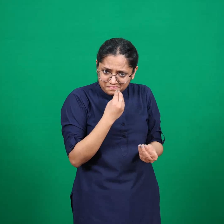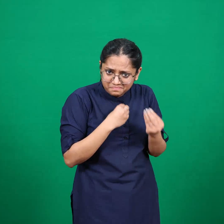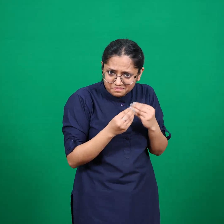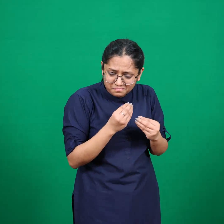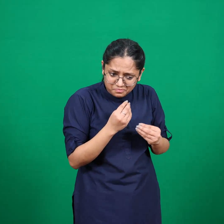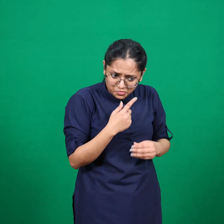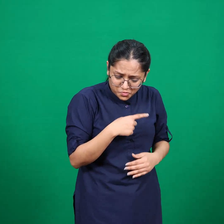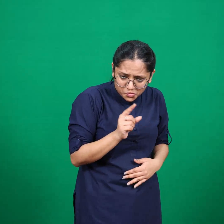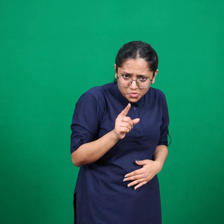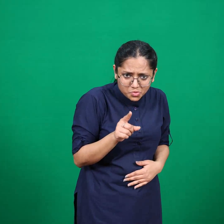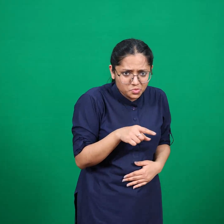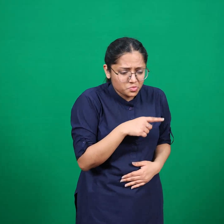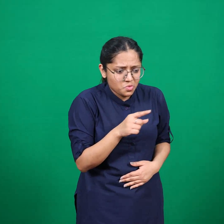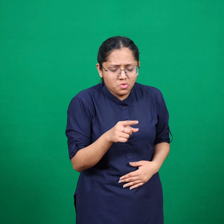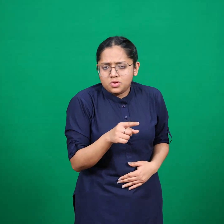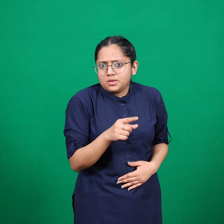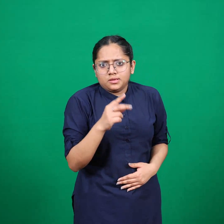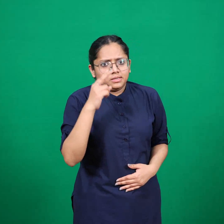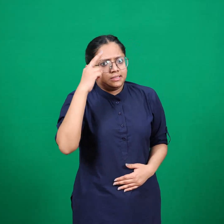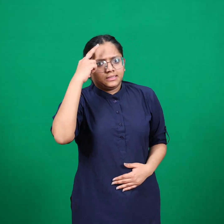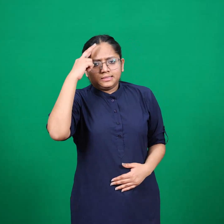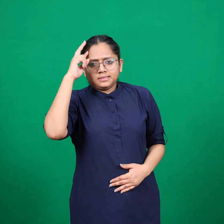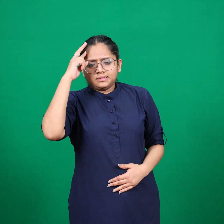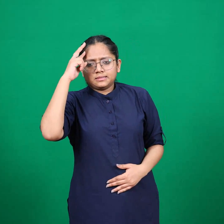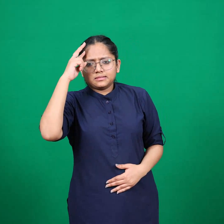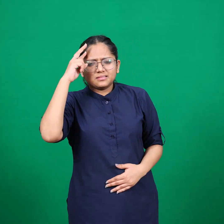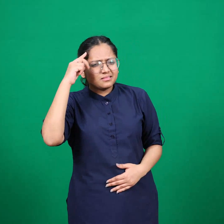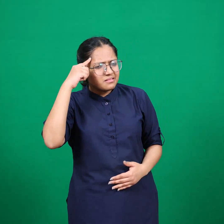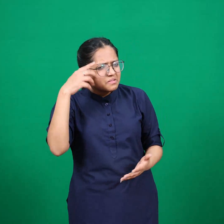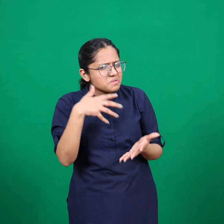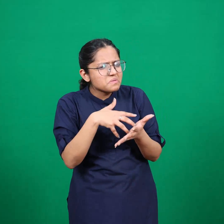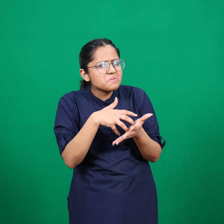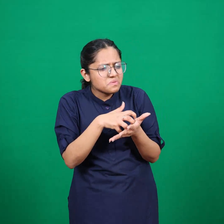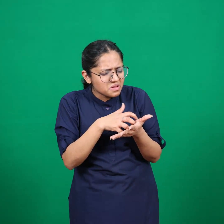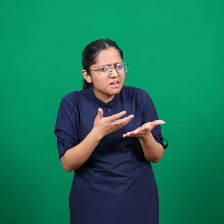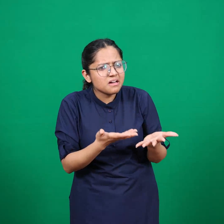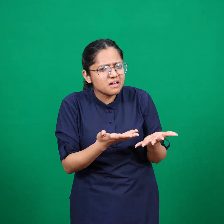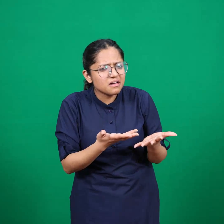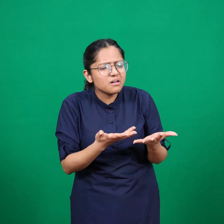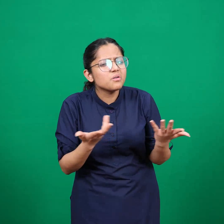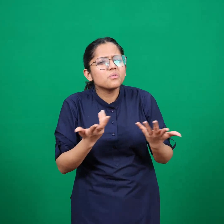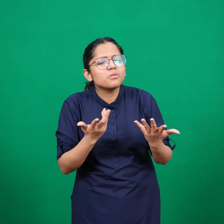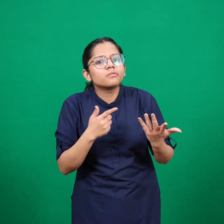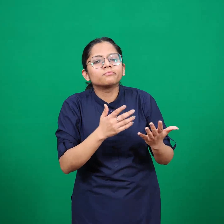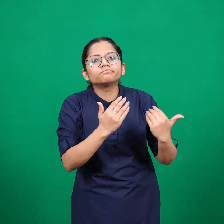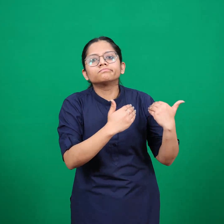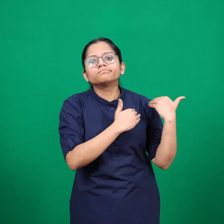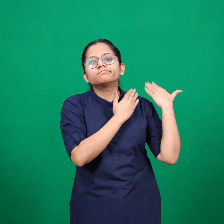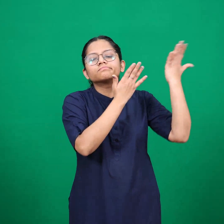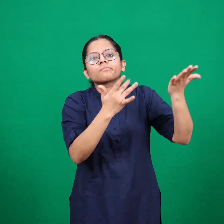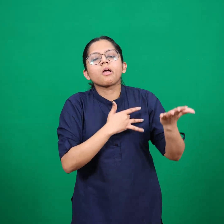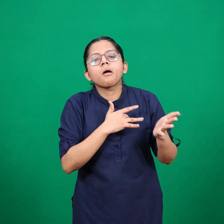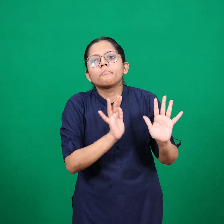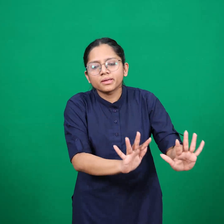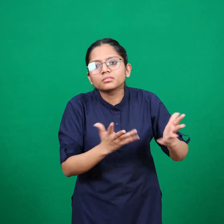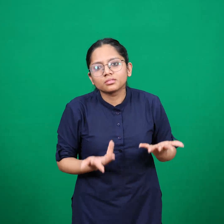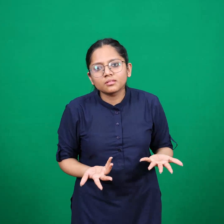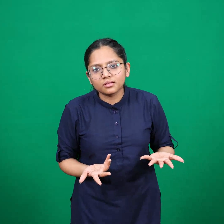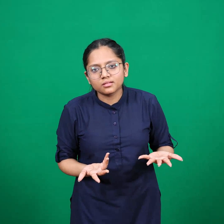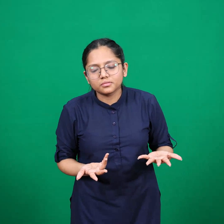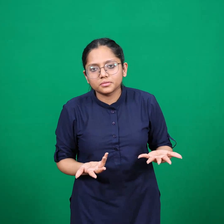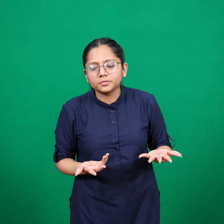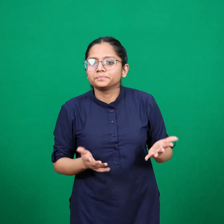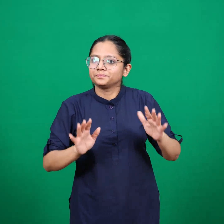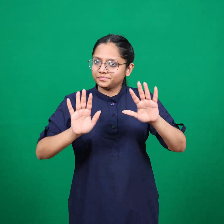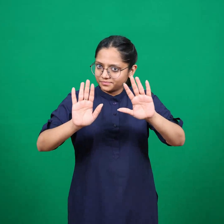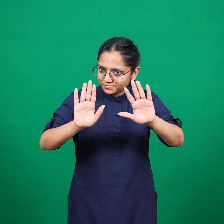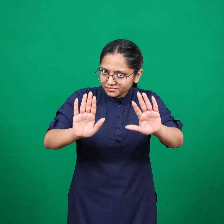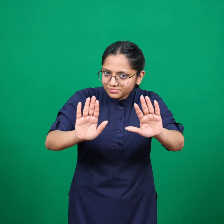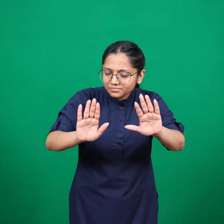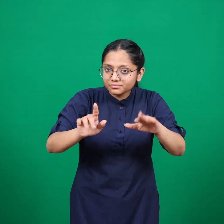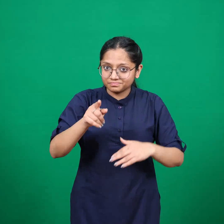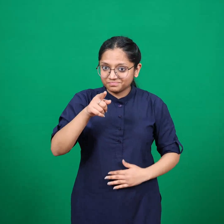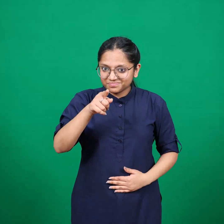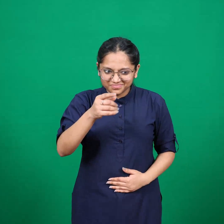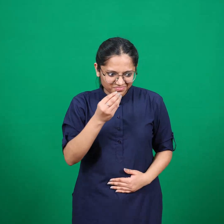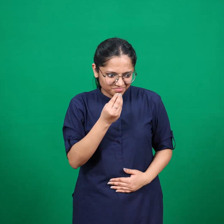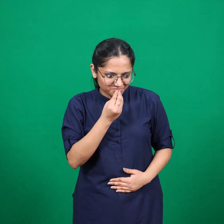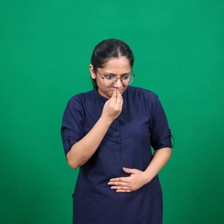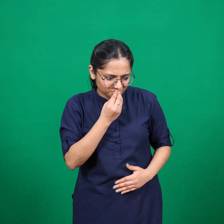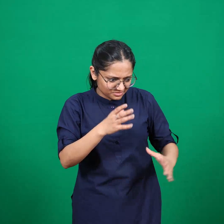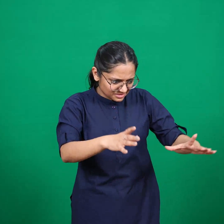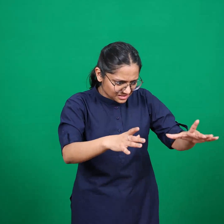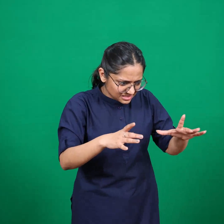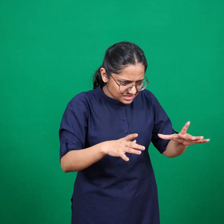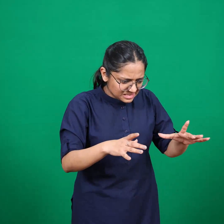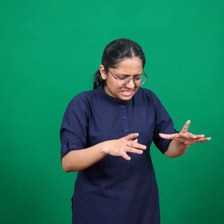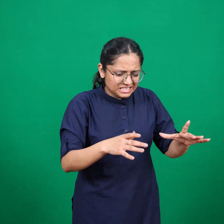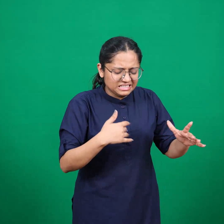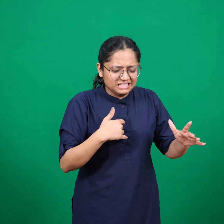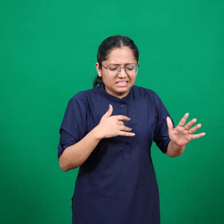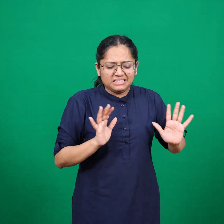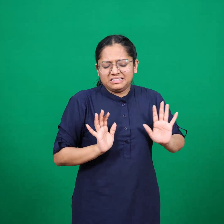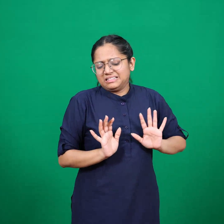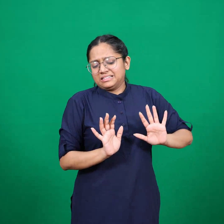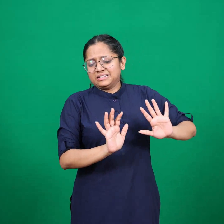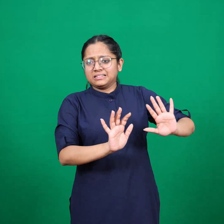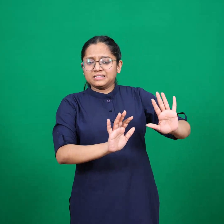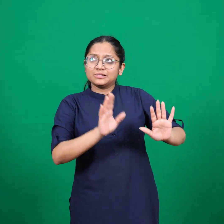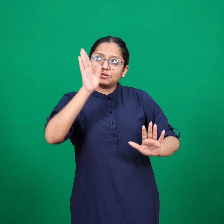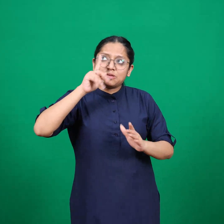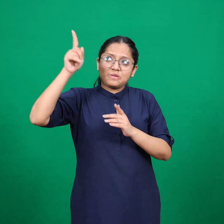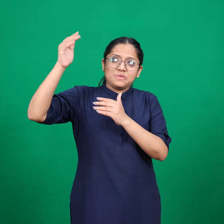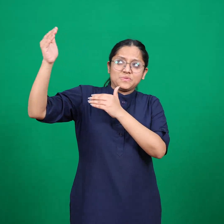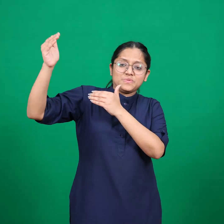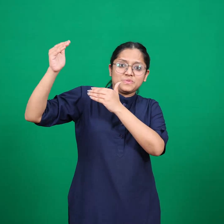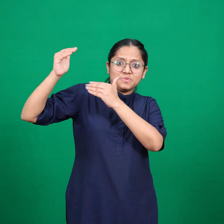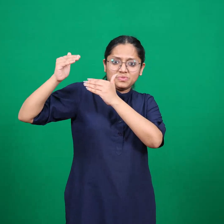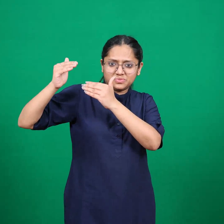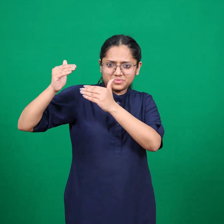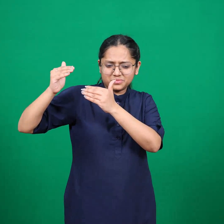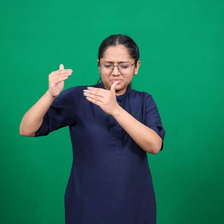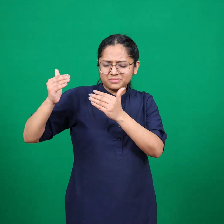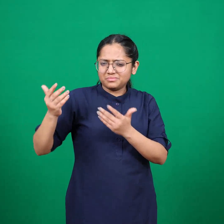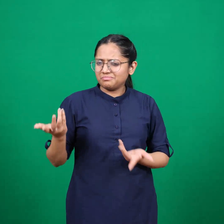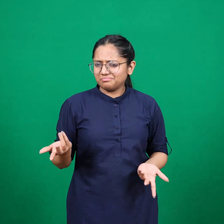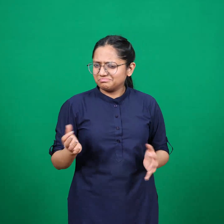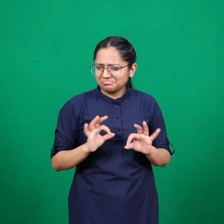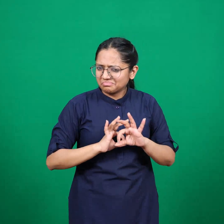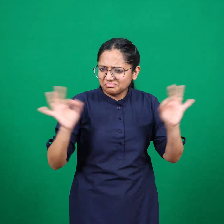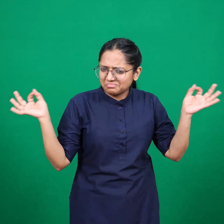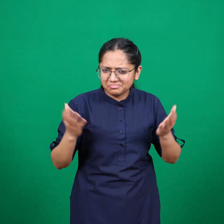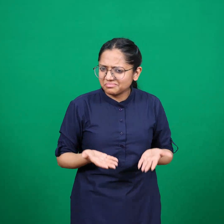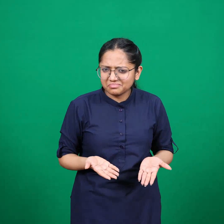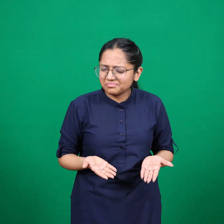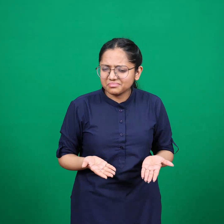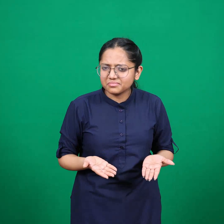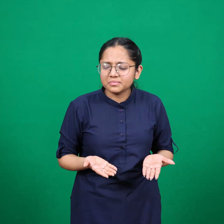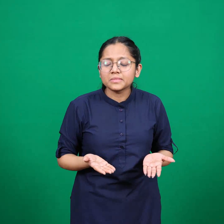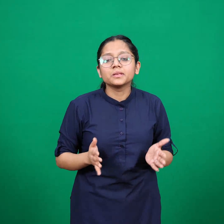And since their conscience is weak, it is defiled.